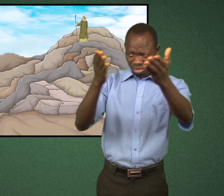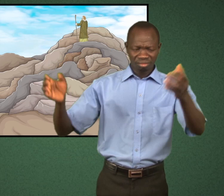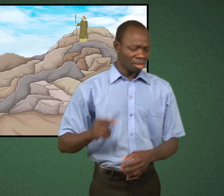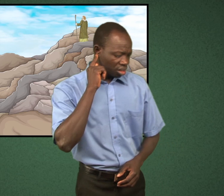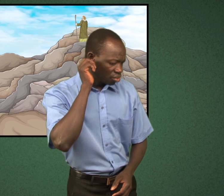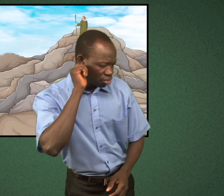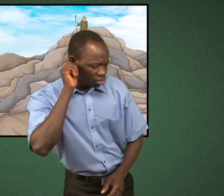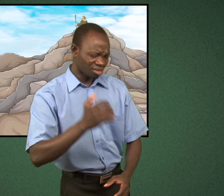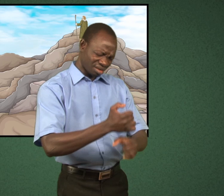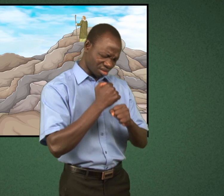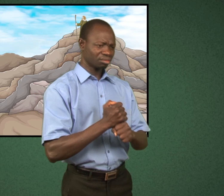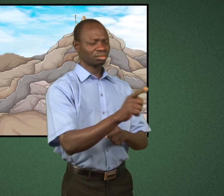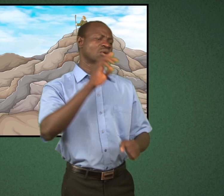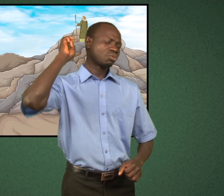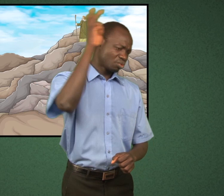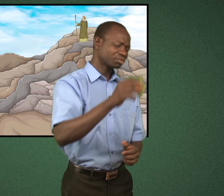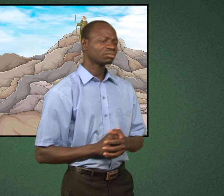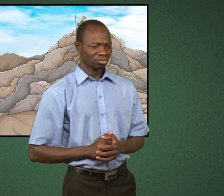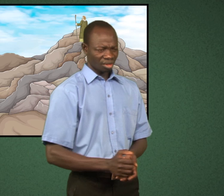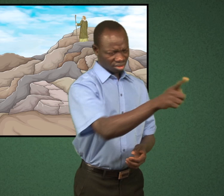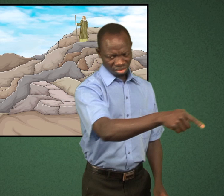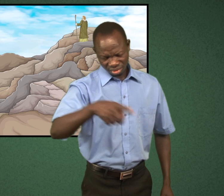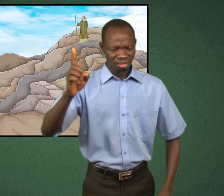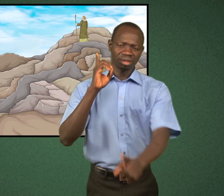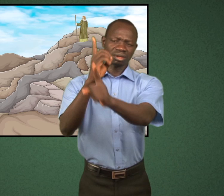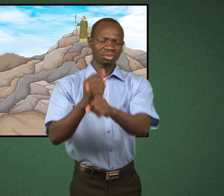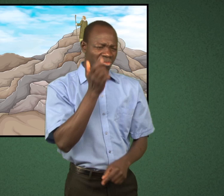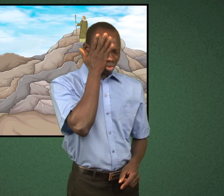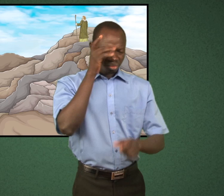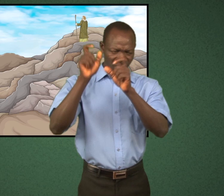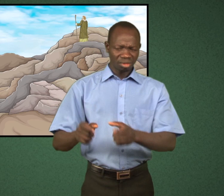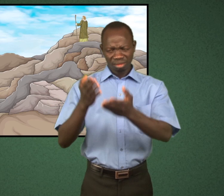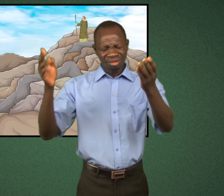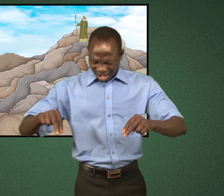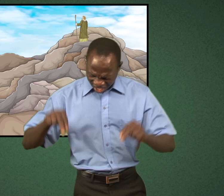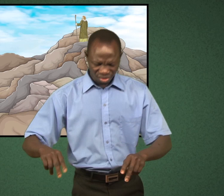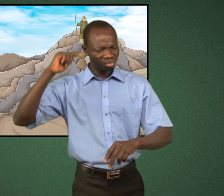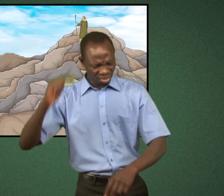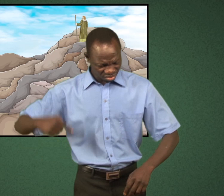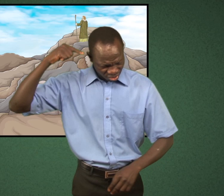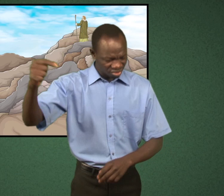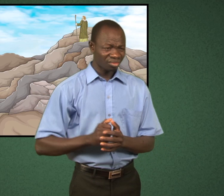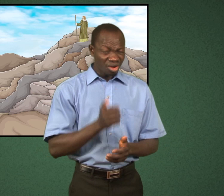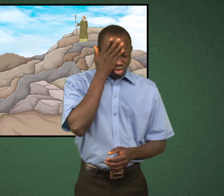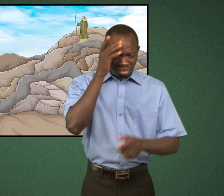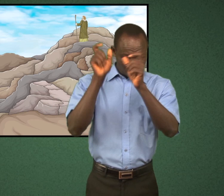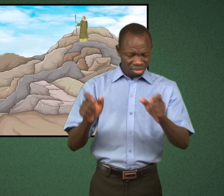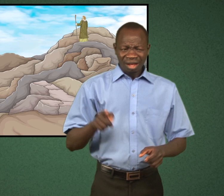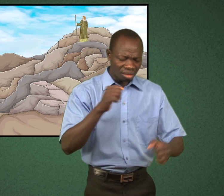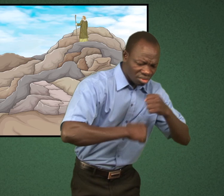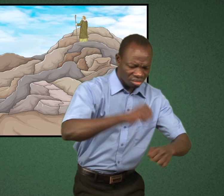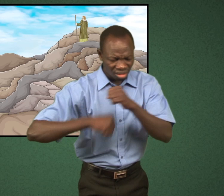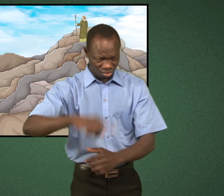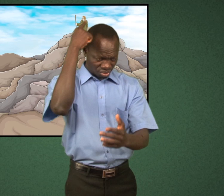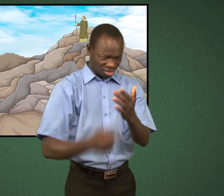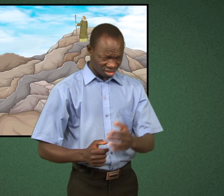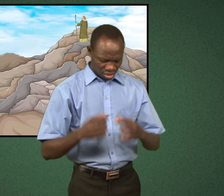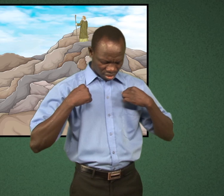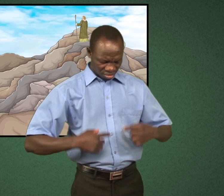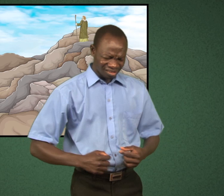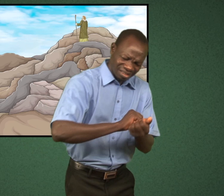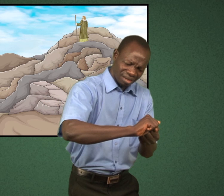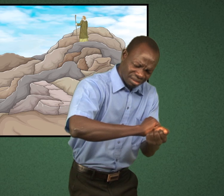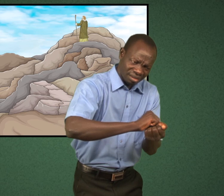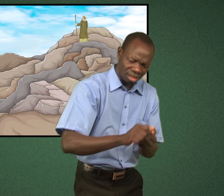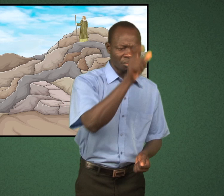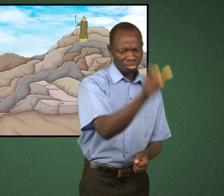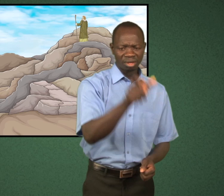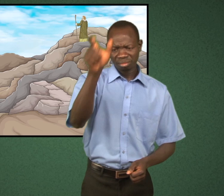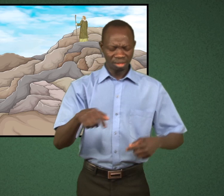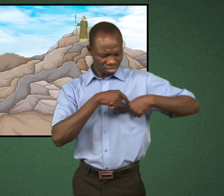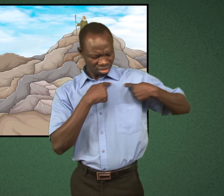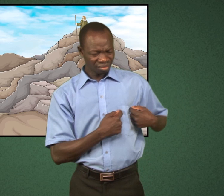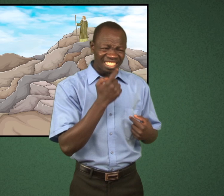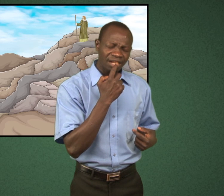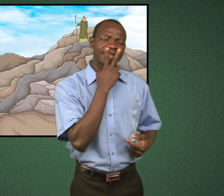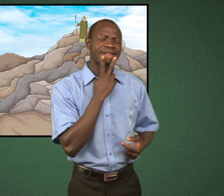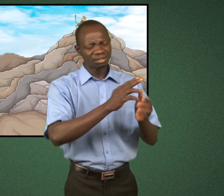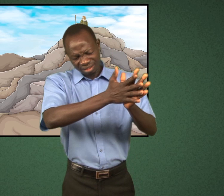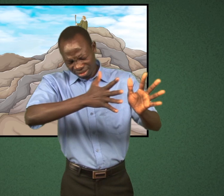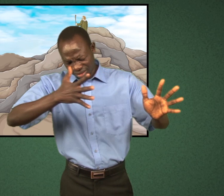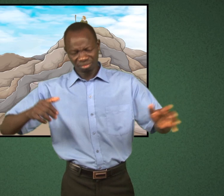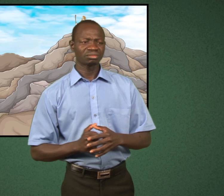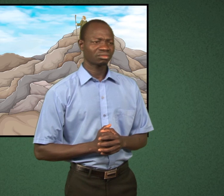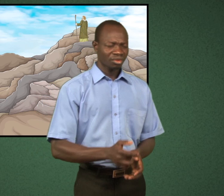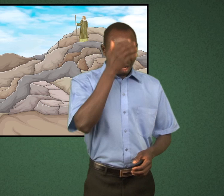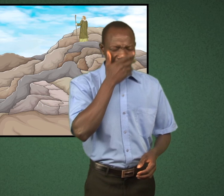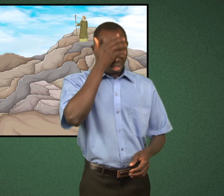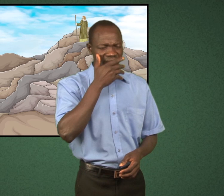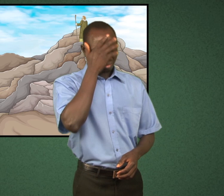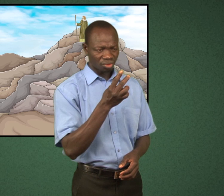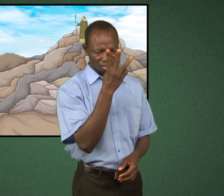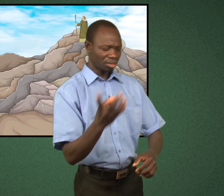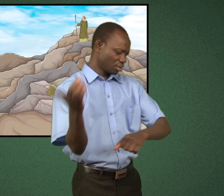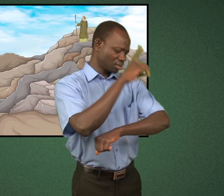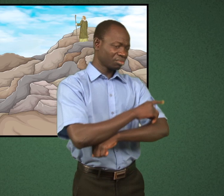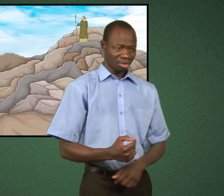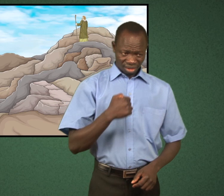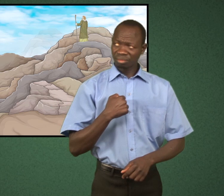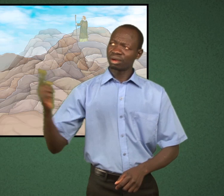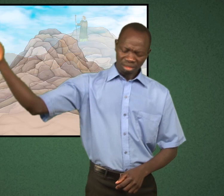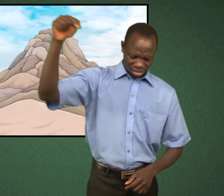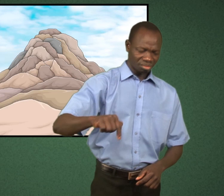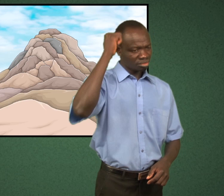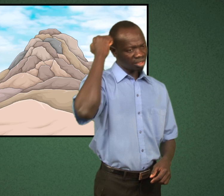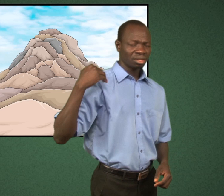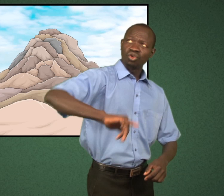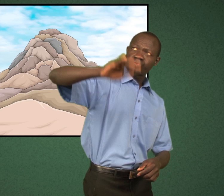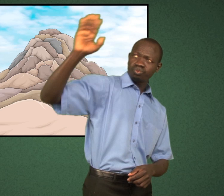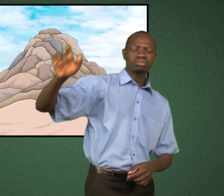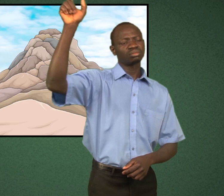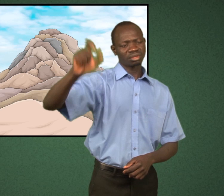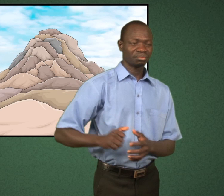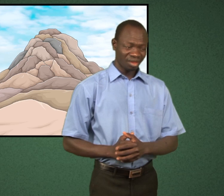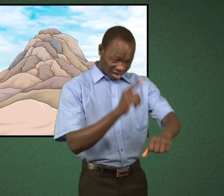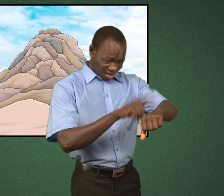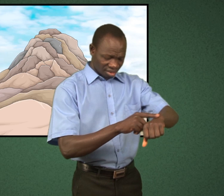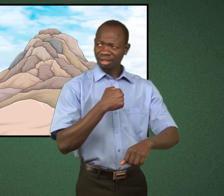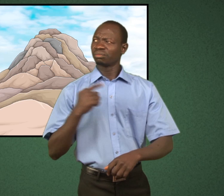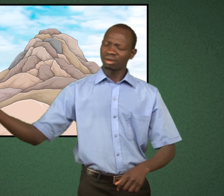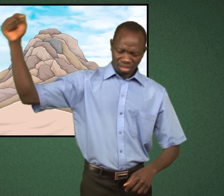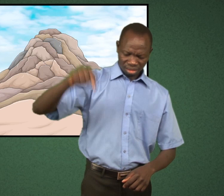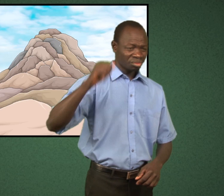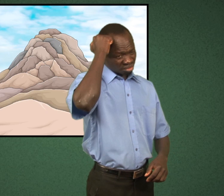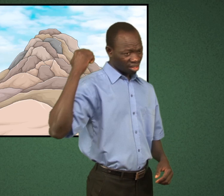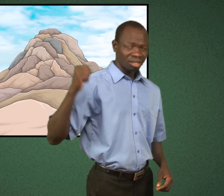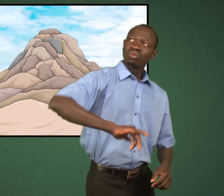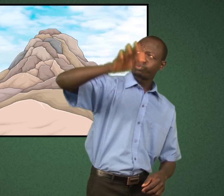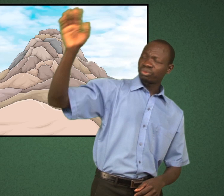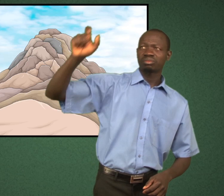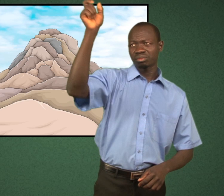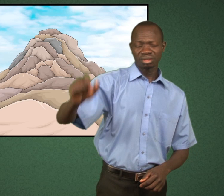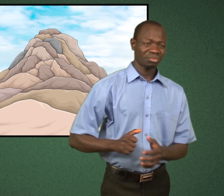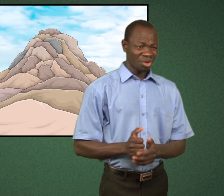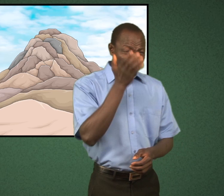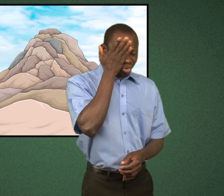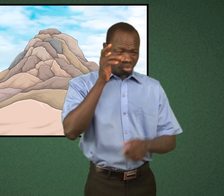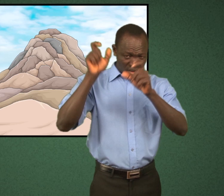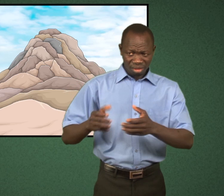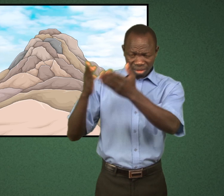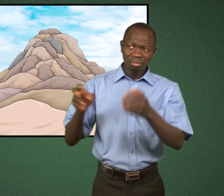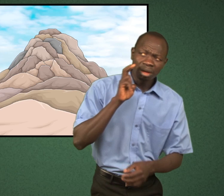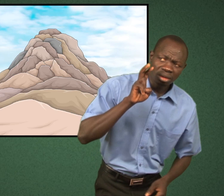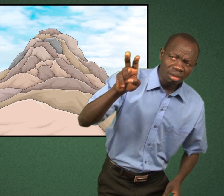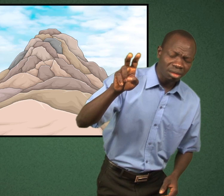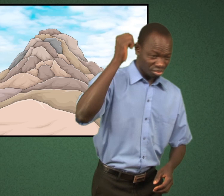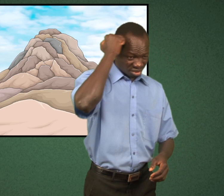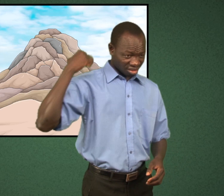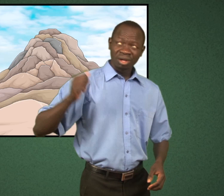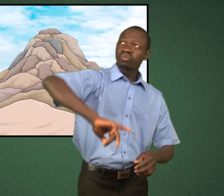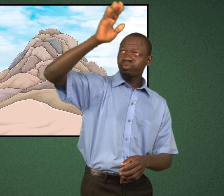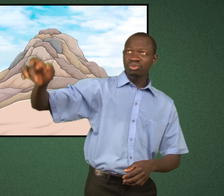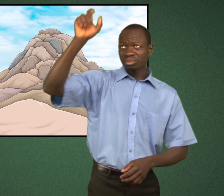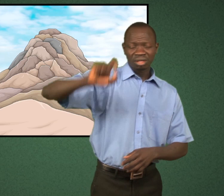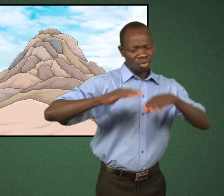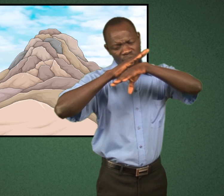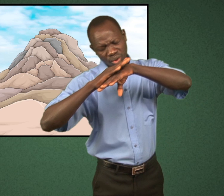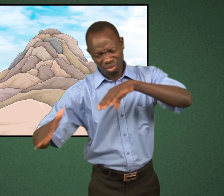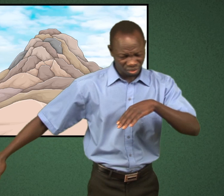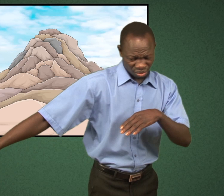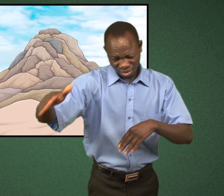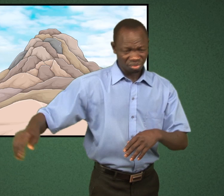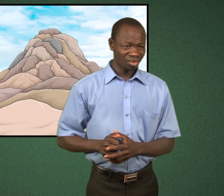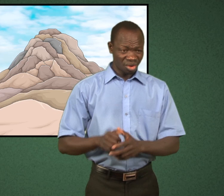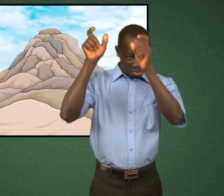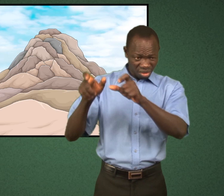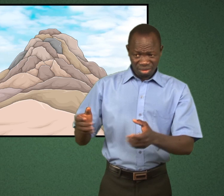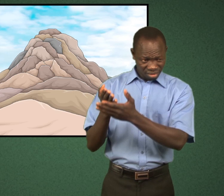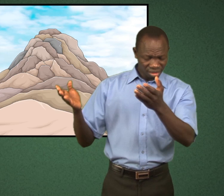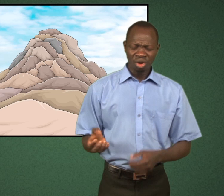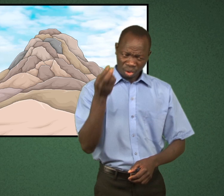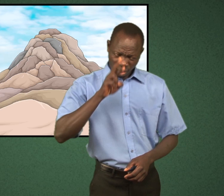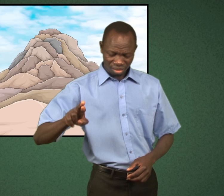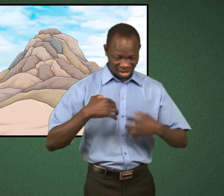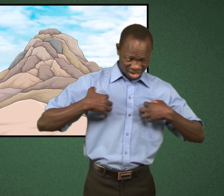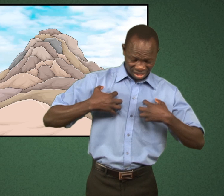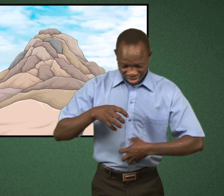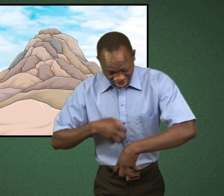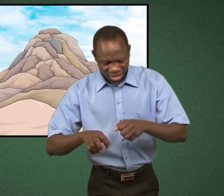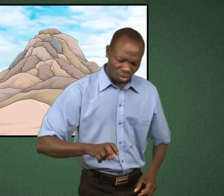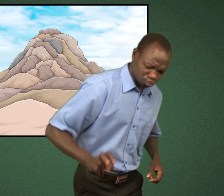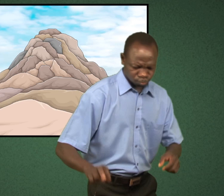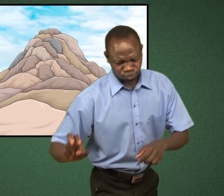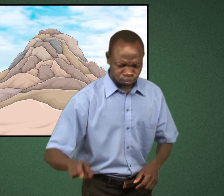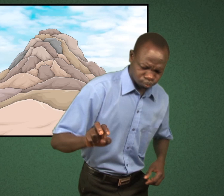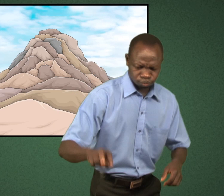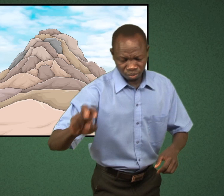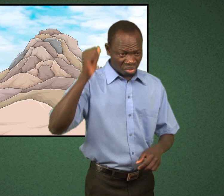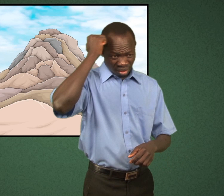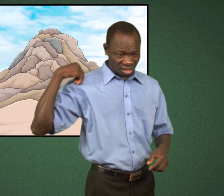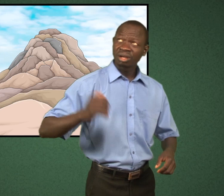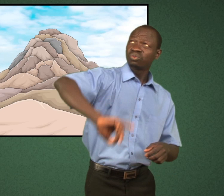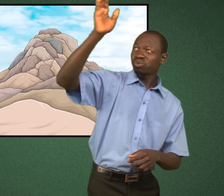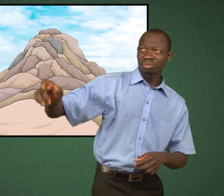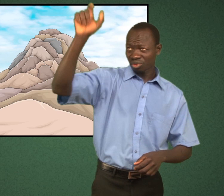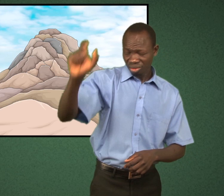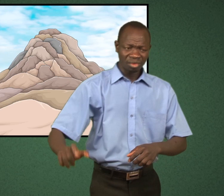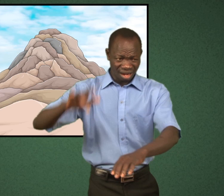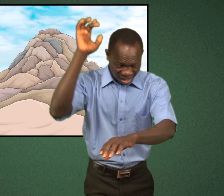Then the LORD said to Moses, “Go to the people and consecrate them today and tomorrow. They must wash their clothes and be prepared by the third day, for on the third day the LORD will come down on Mount Sinai in the sight of all the people.